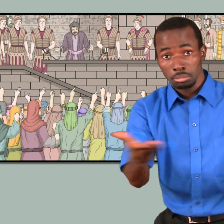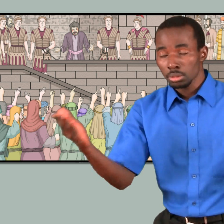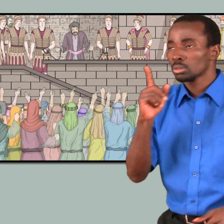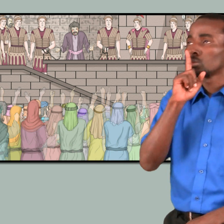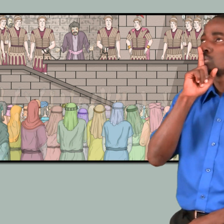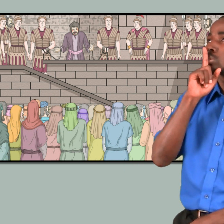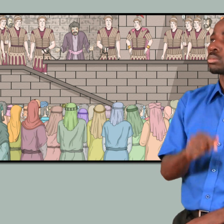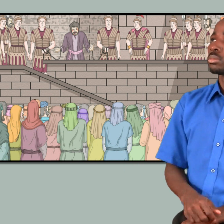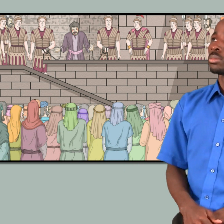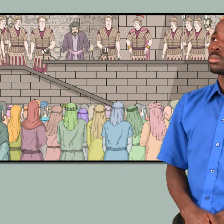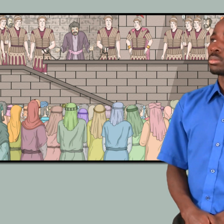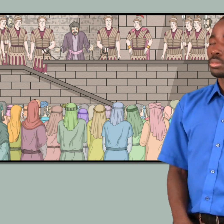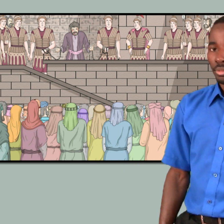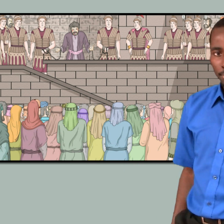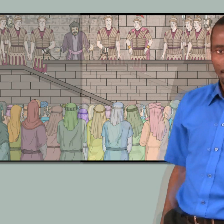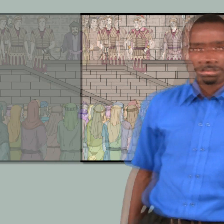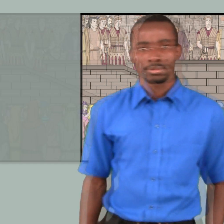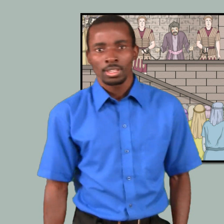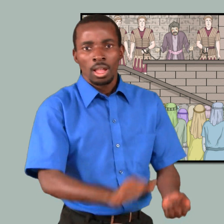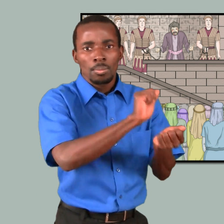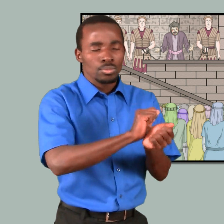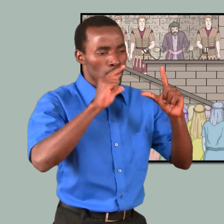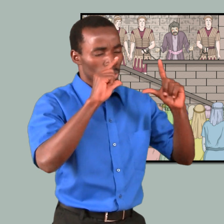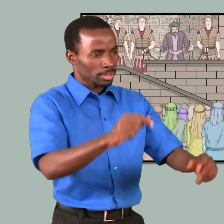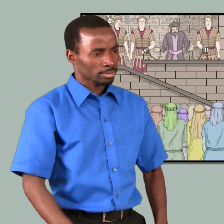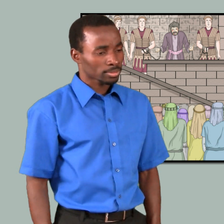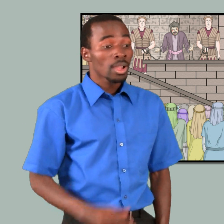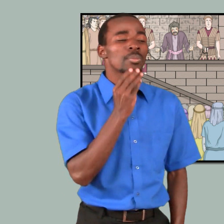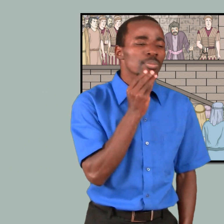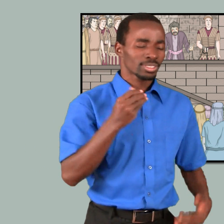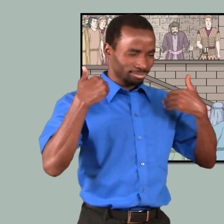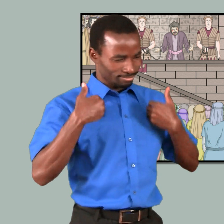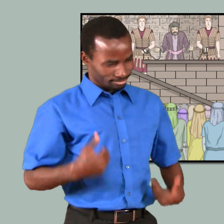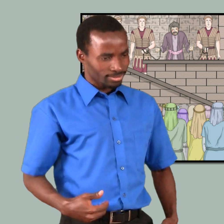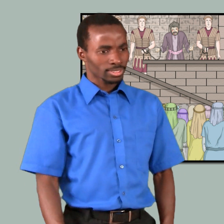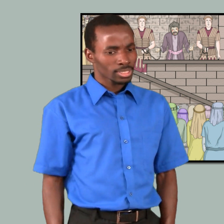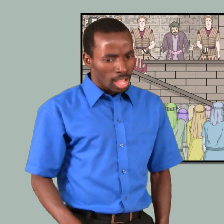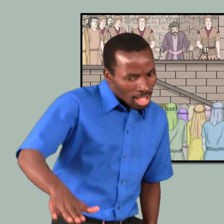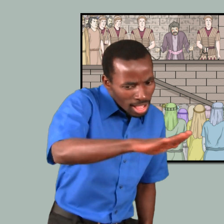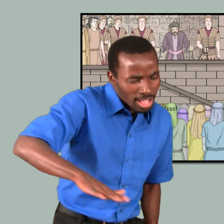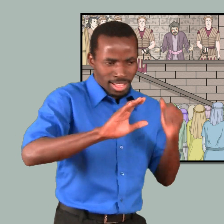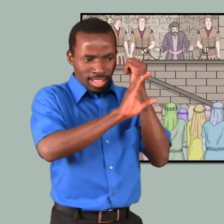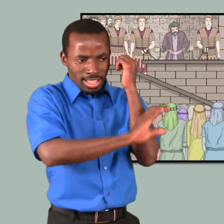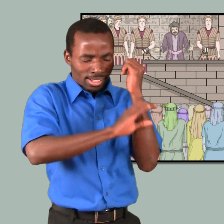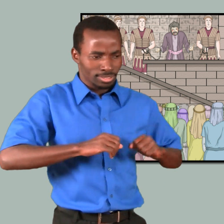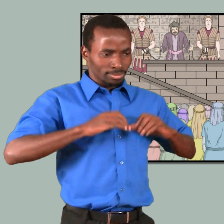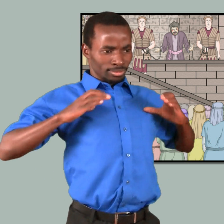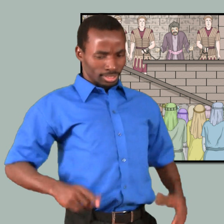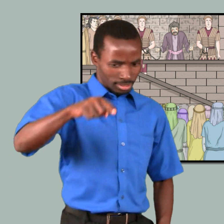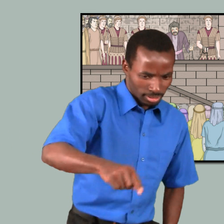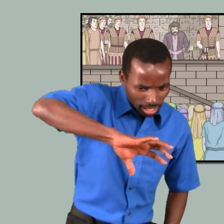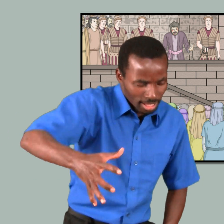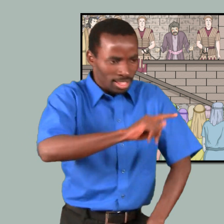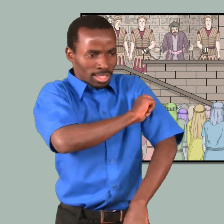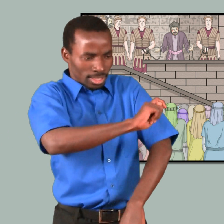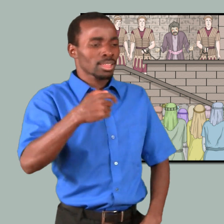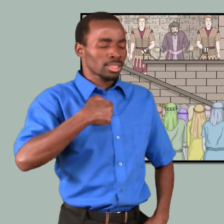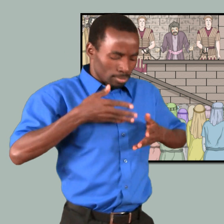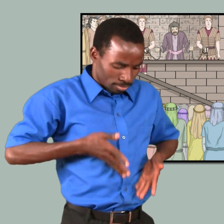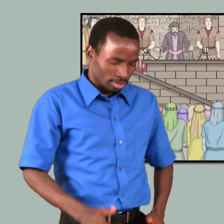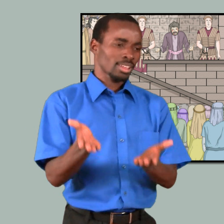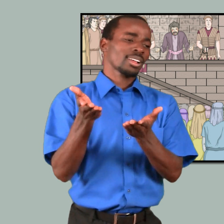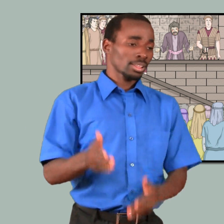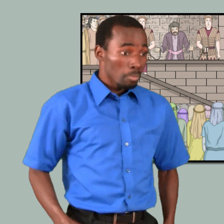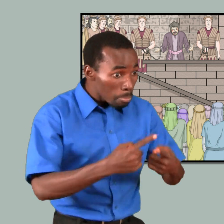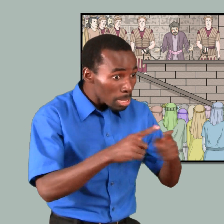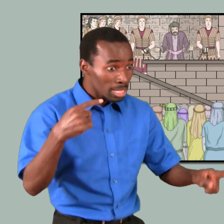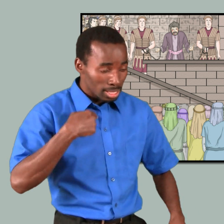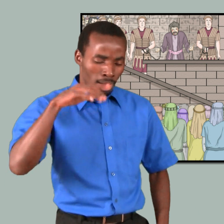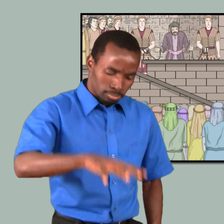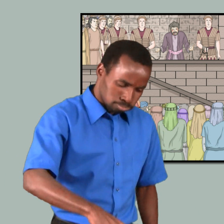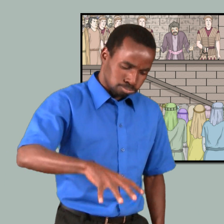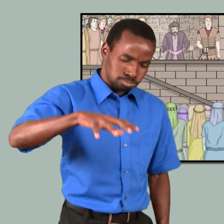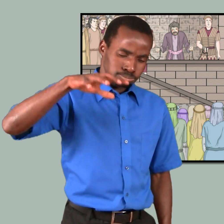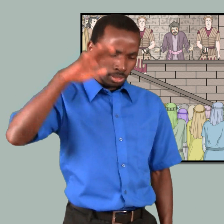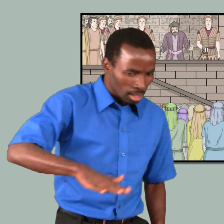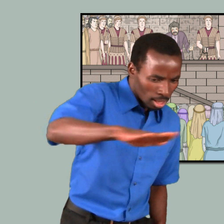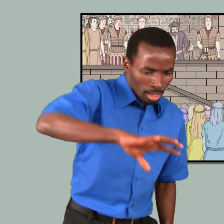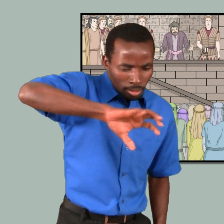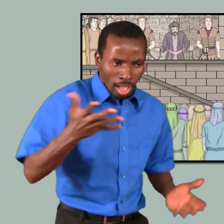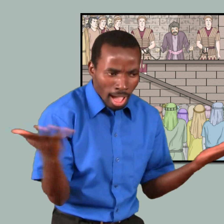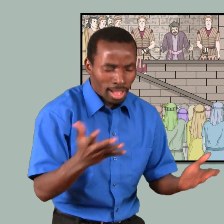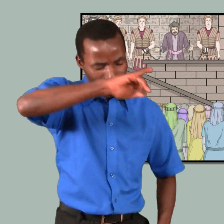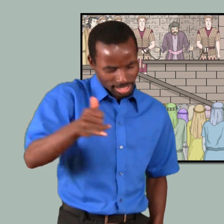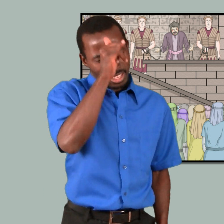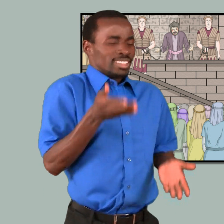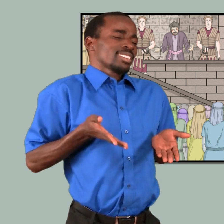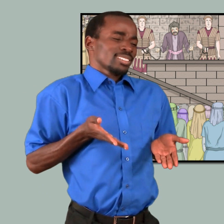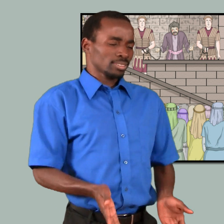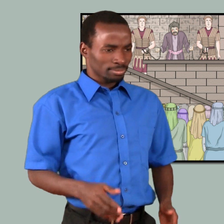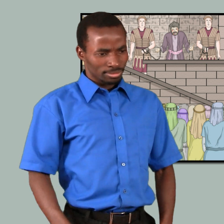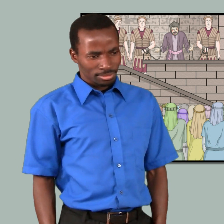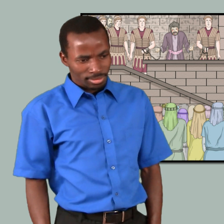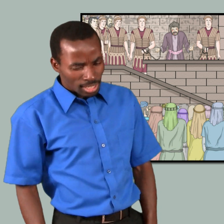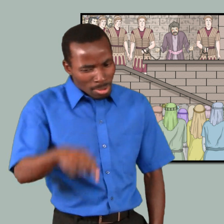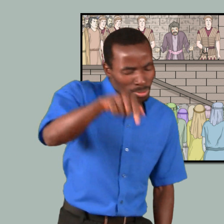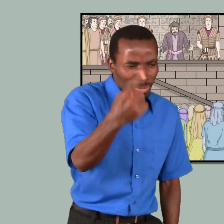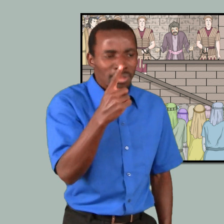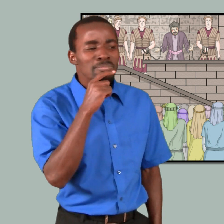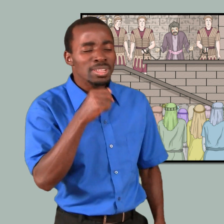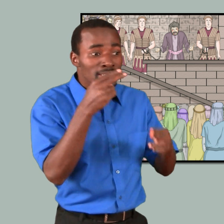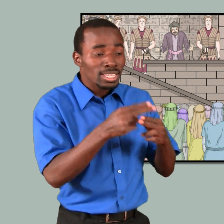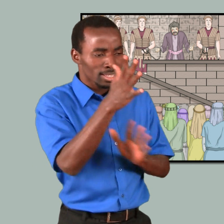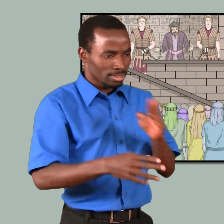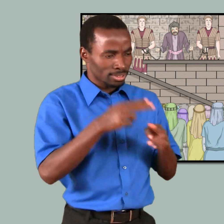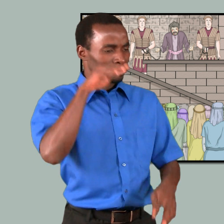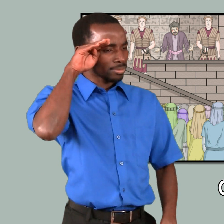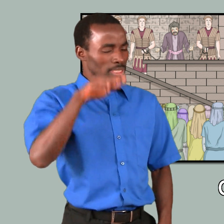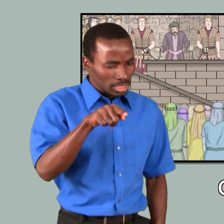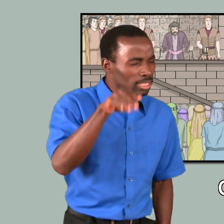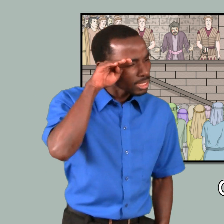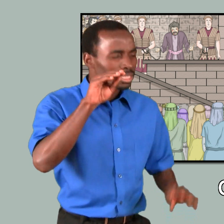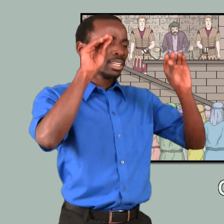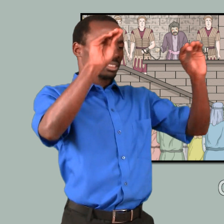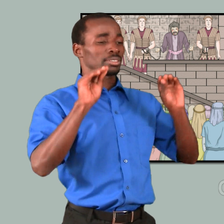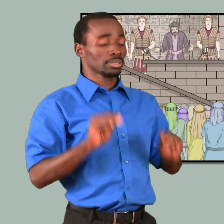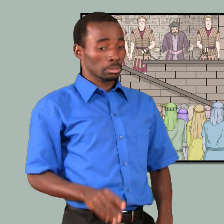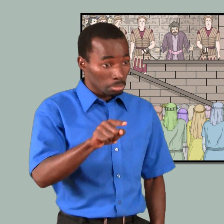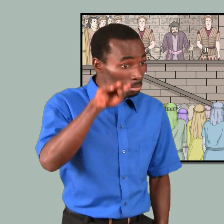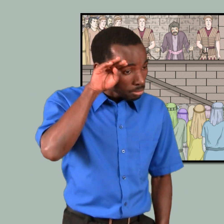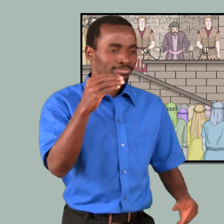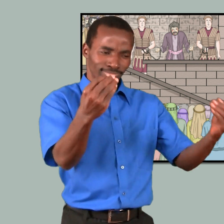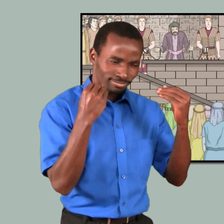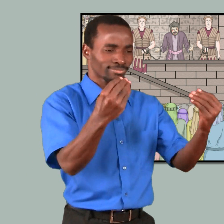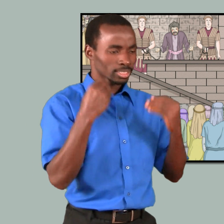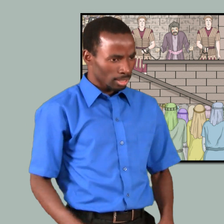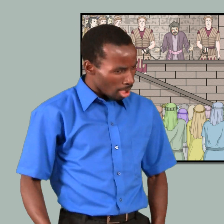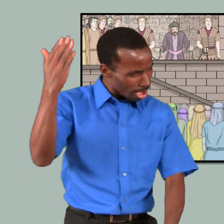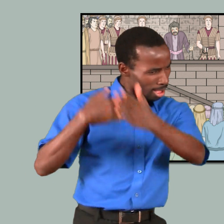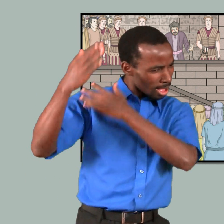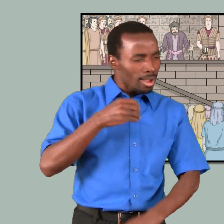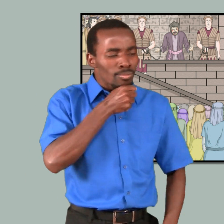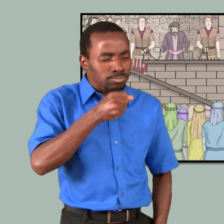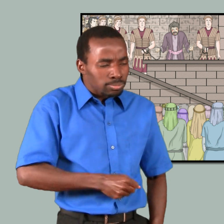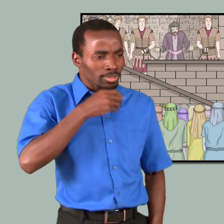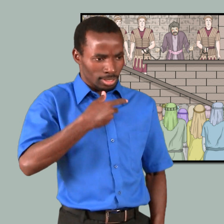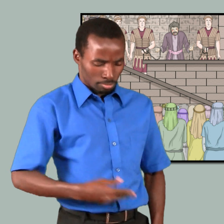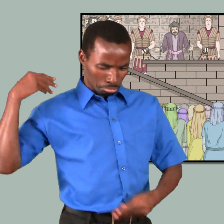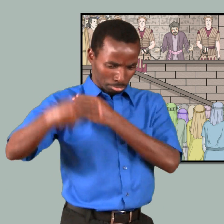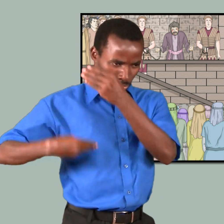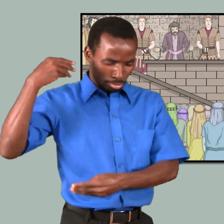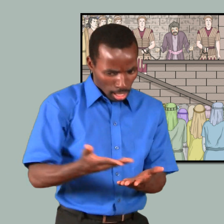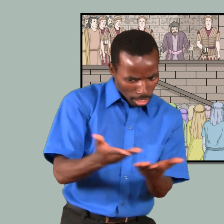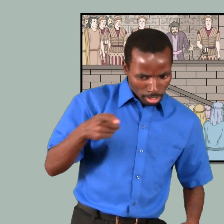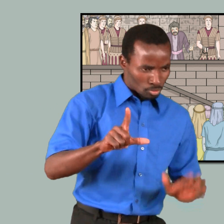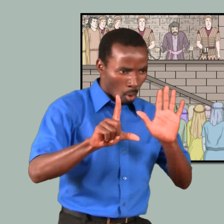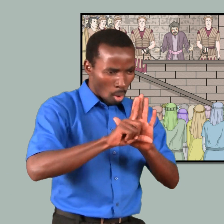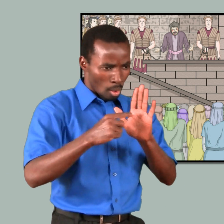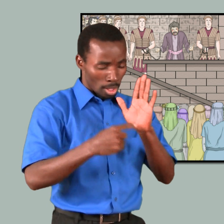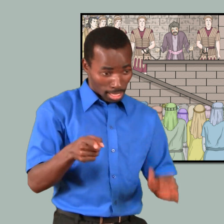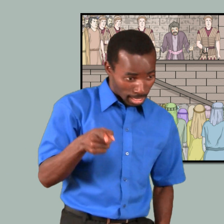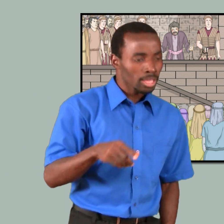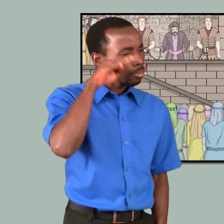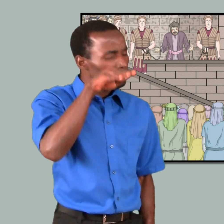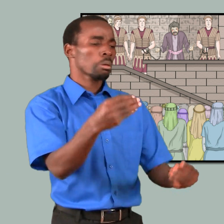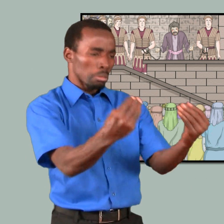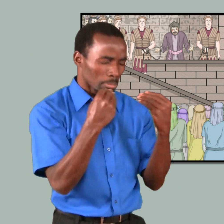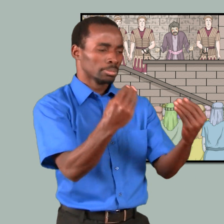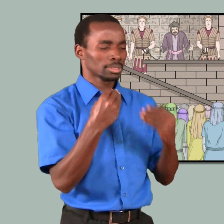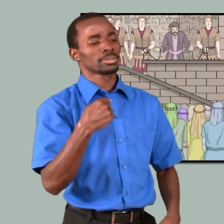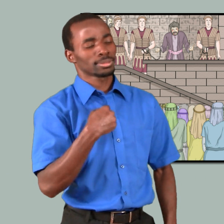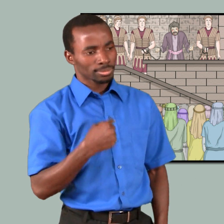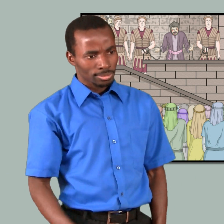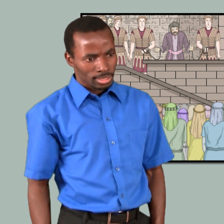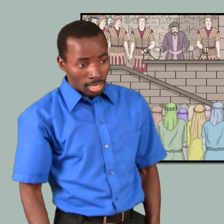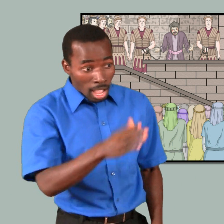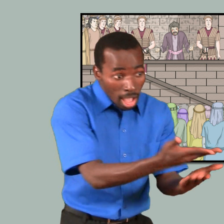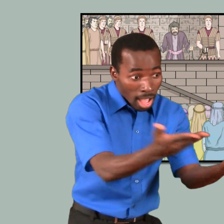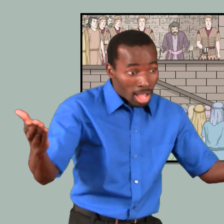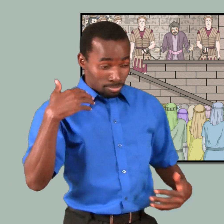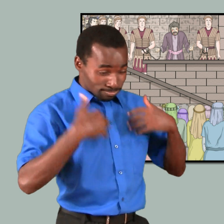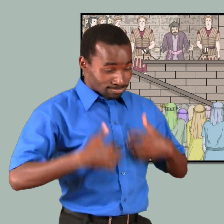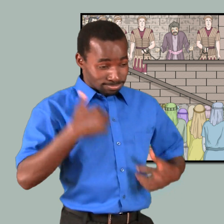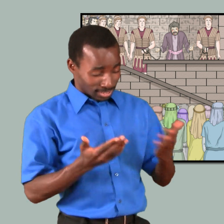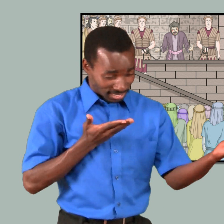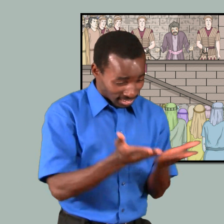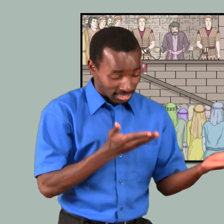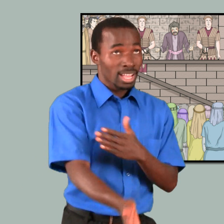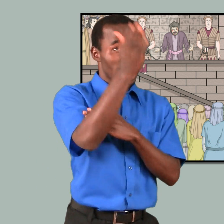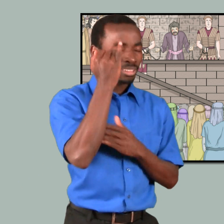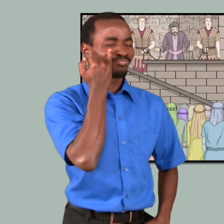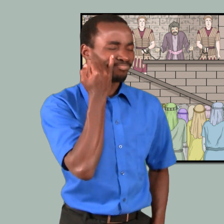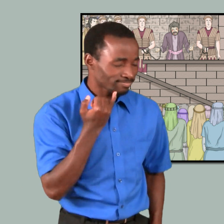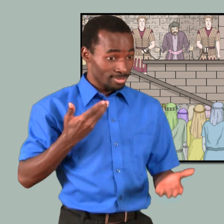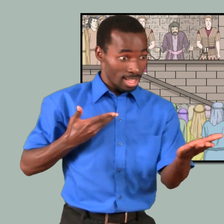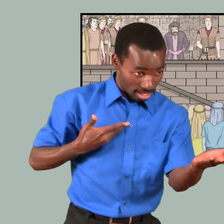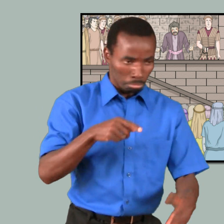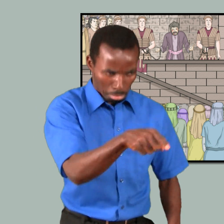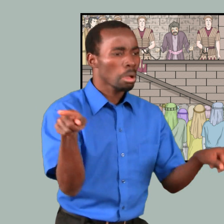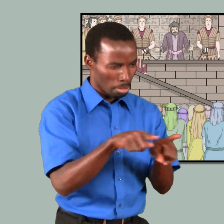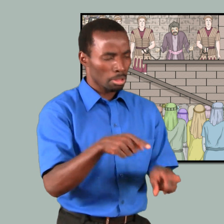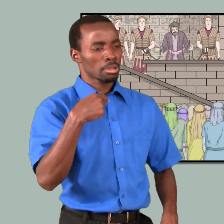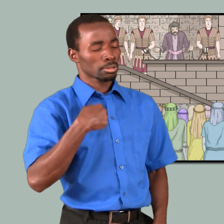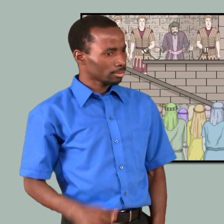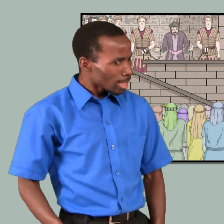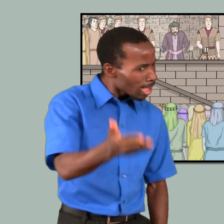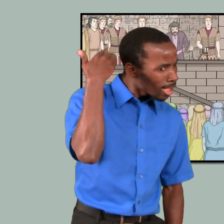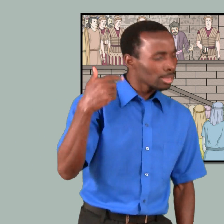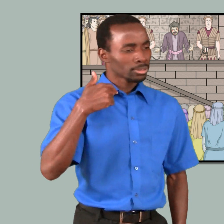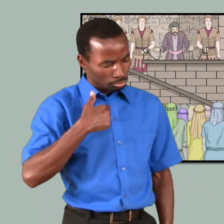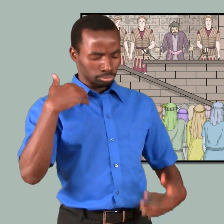When they heard him speak to them in Hebrew, they became even more silent. Then Paul declared, “I am a Jew, born in Tarsus of Cilicia, but raised in this city.